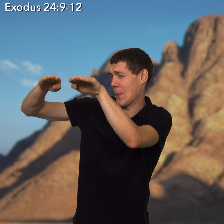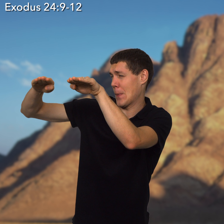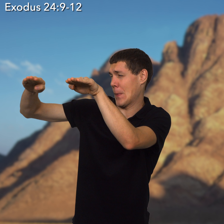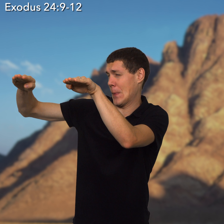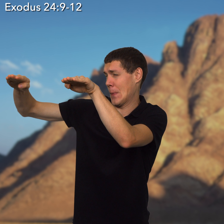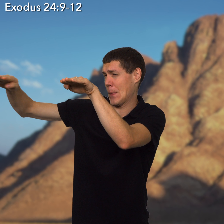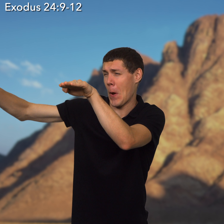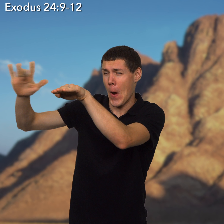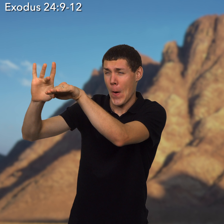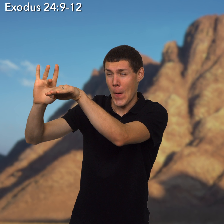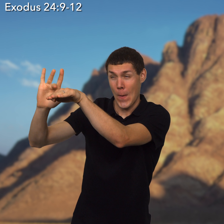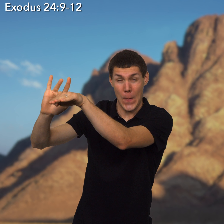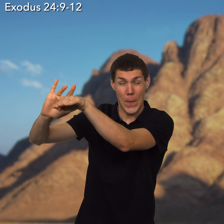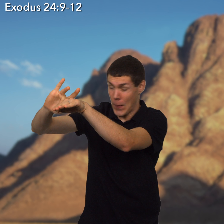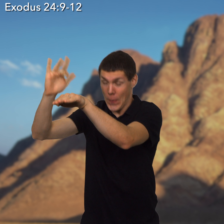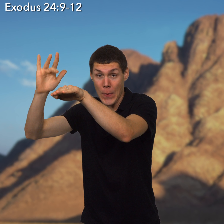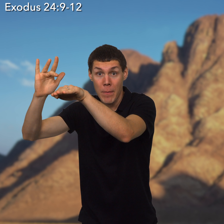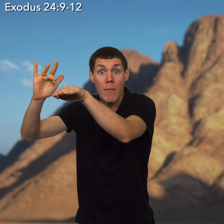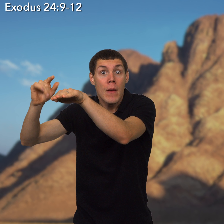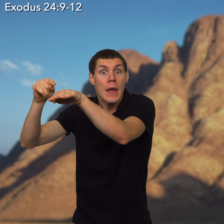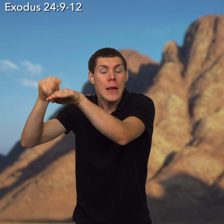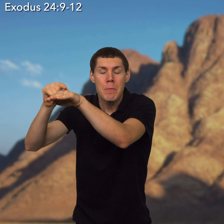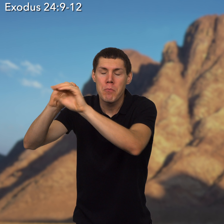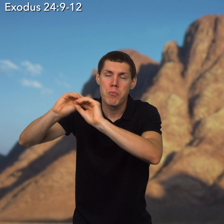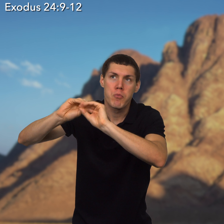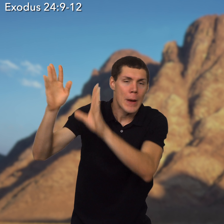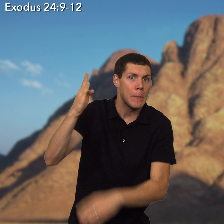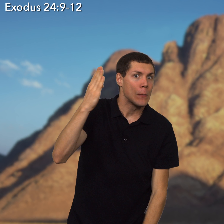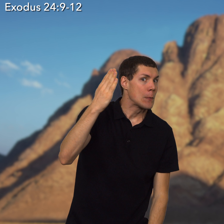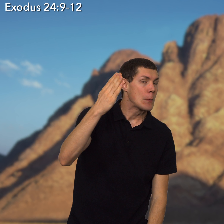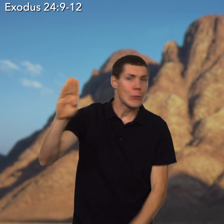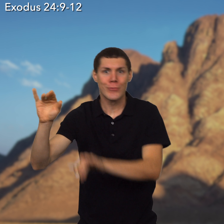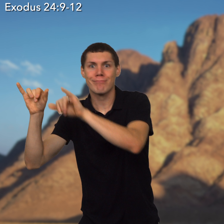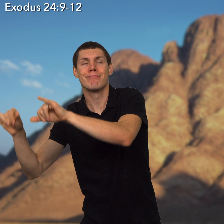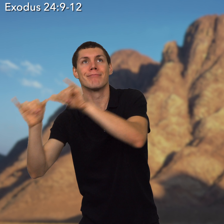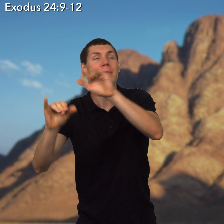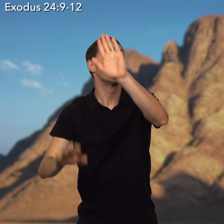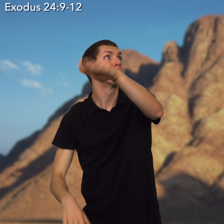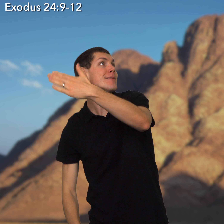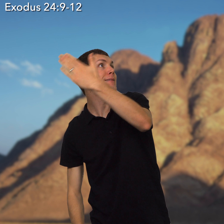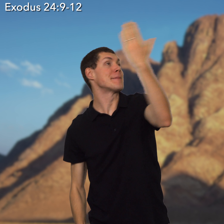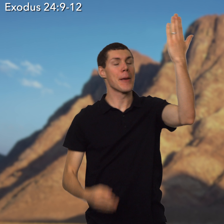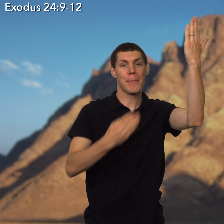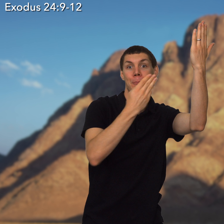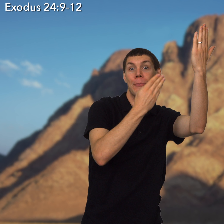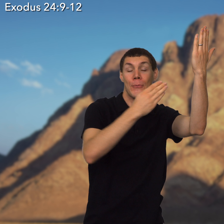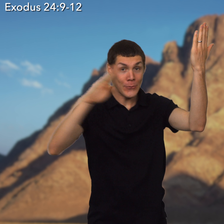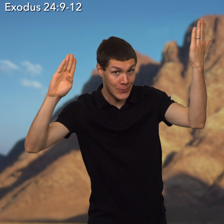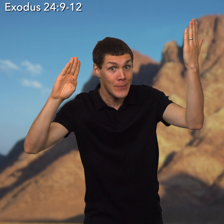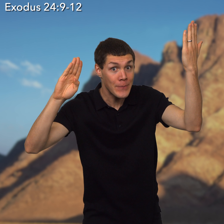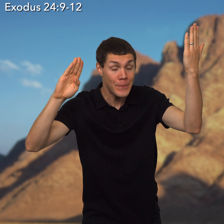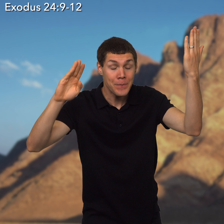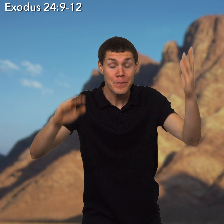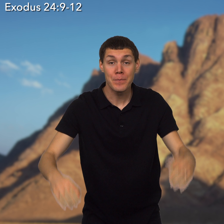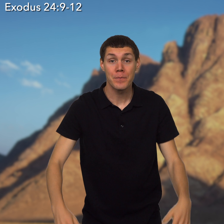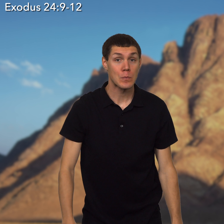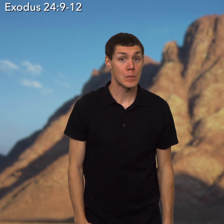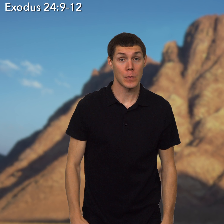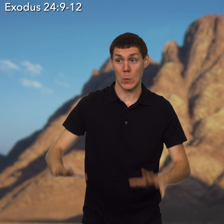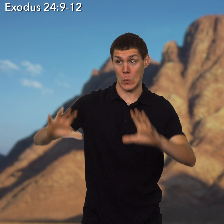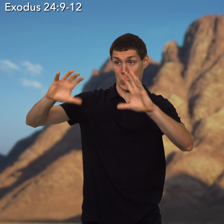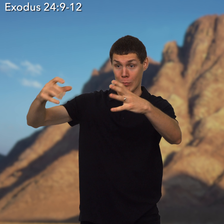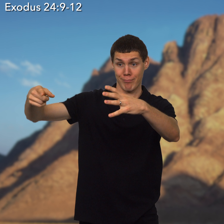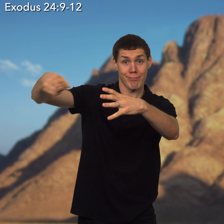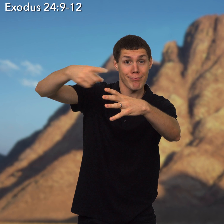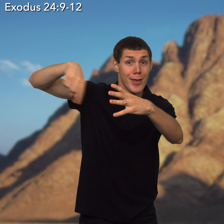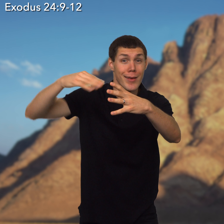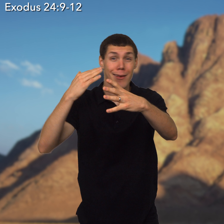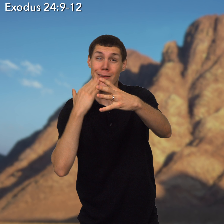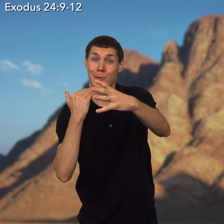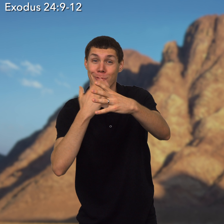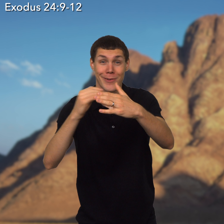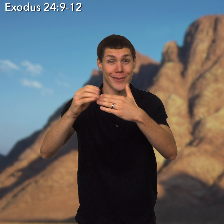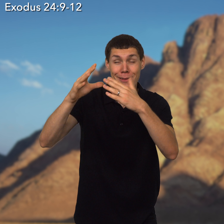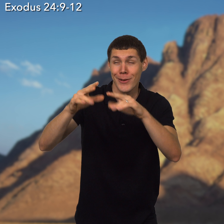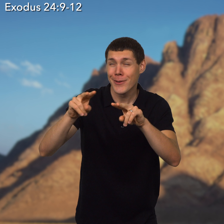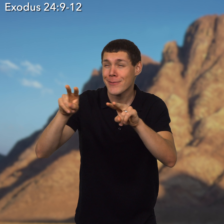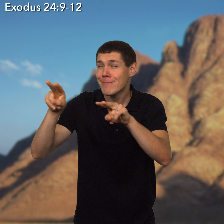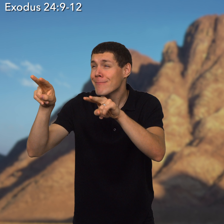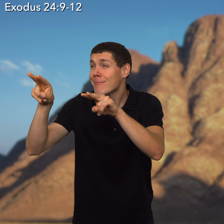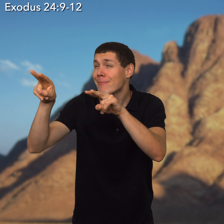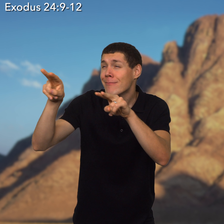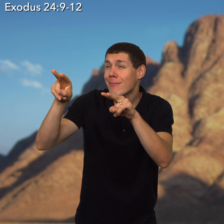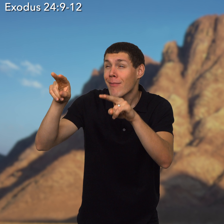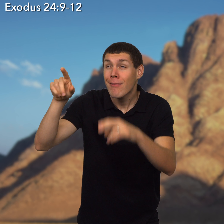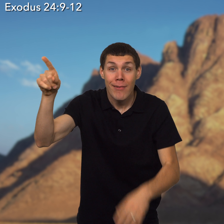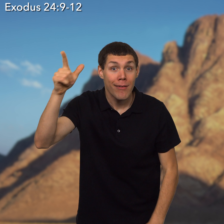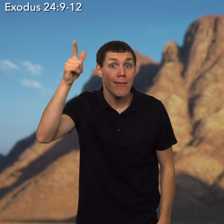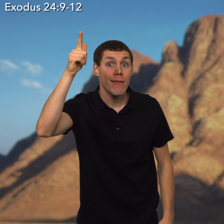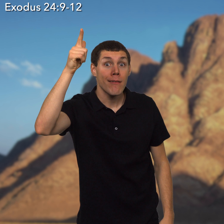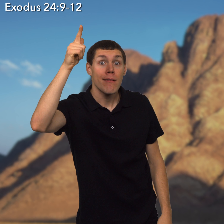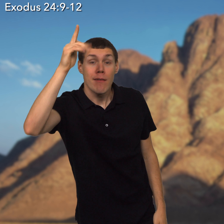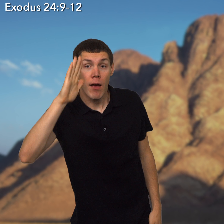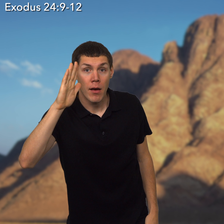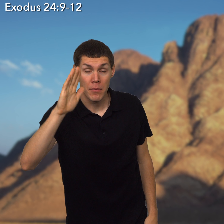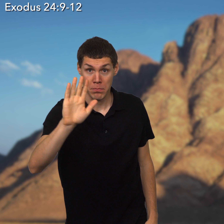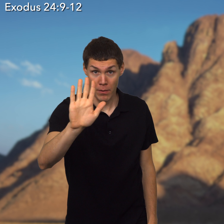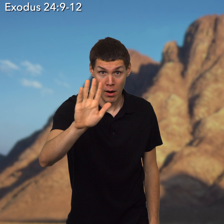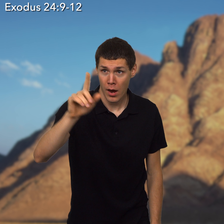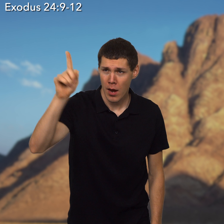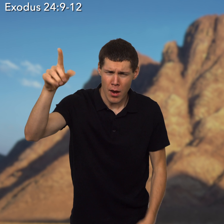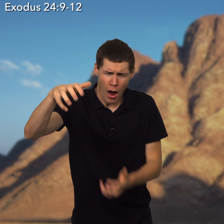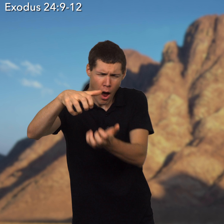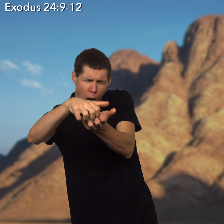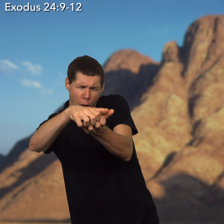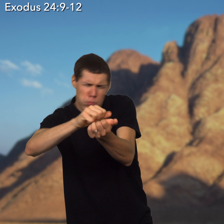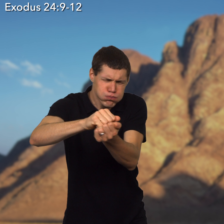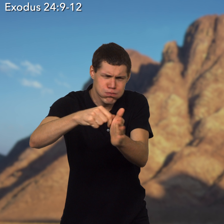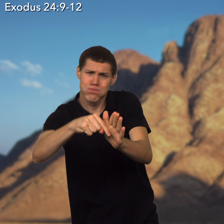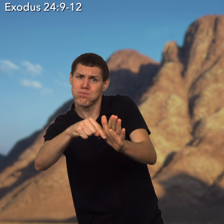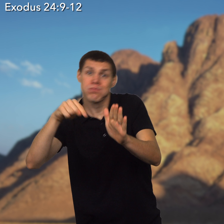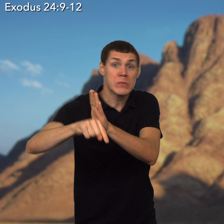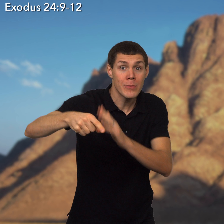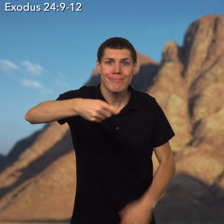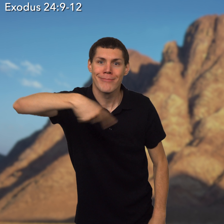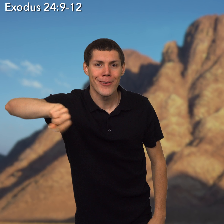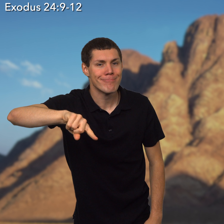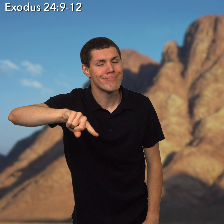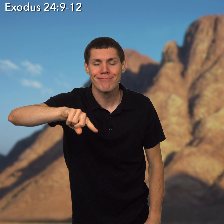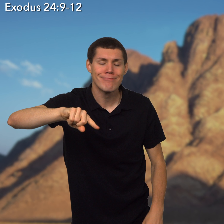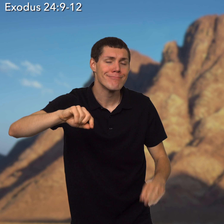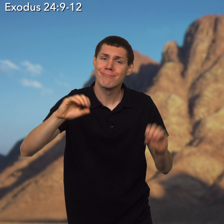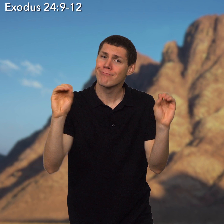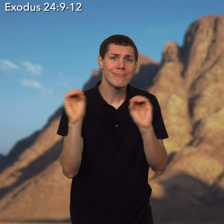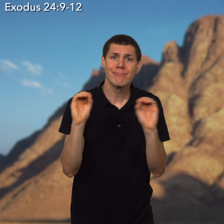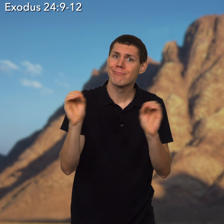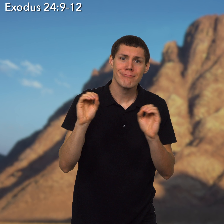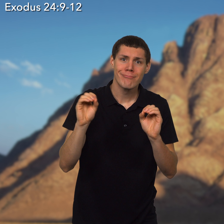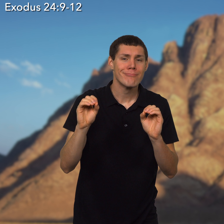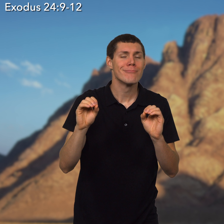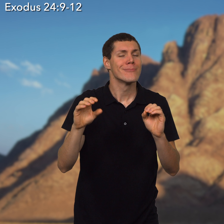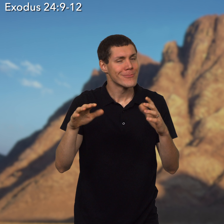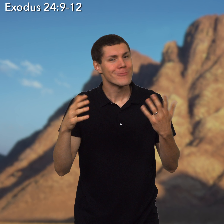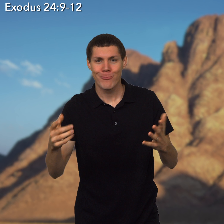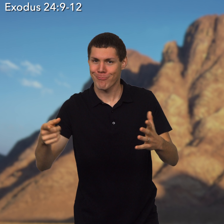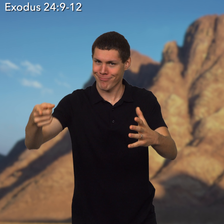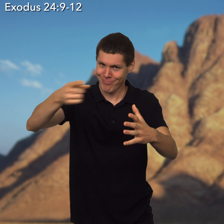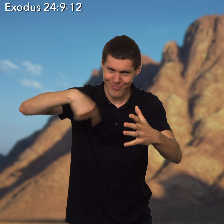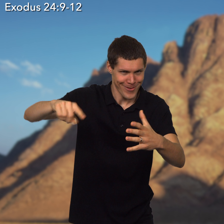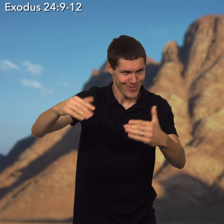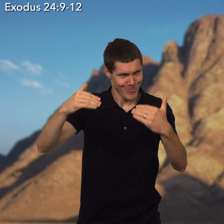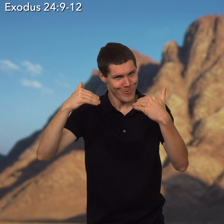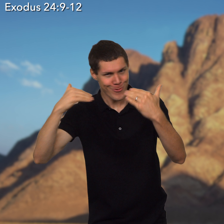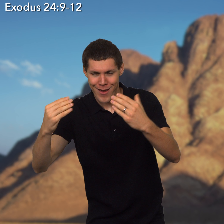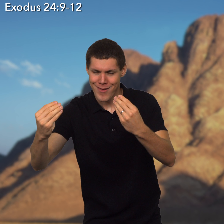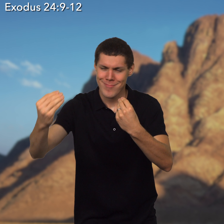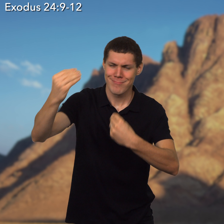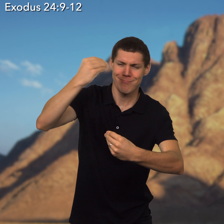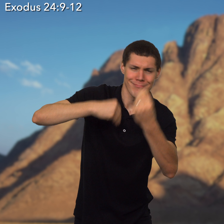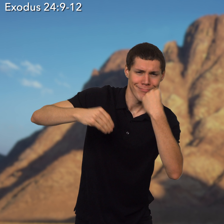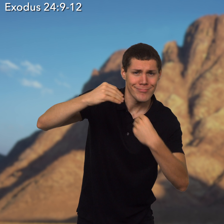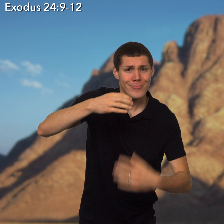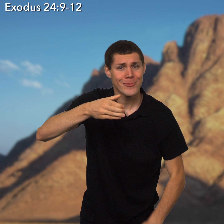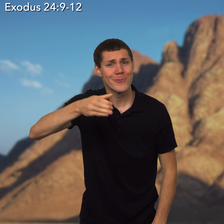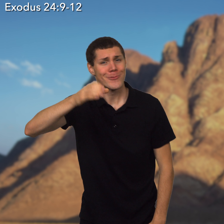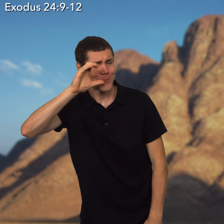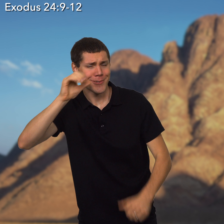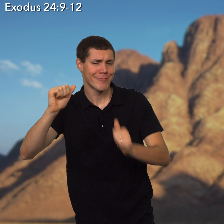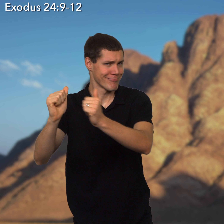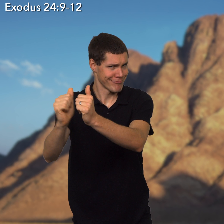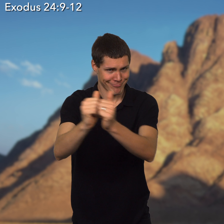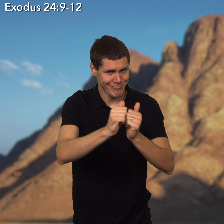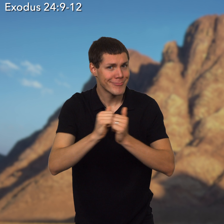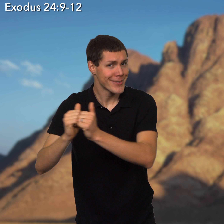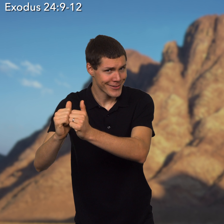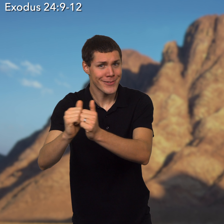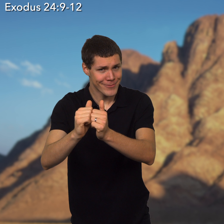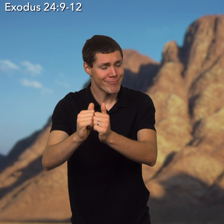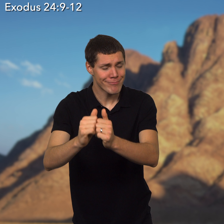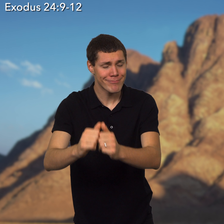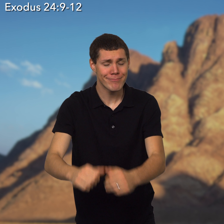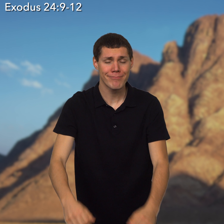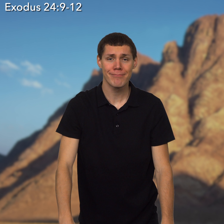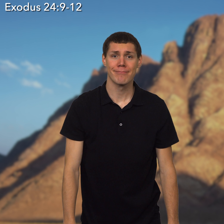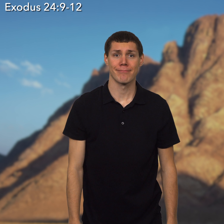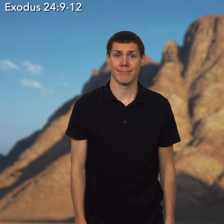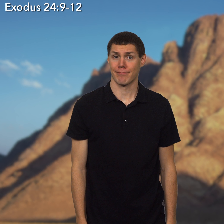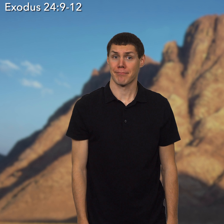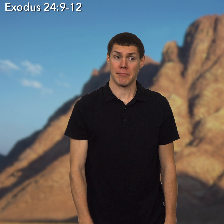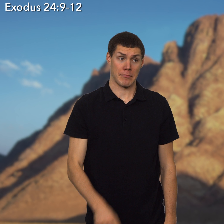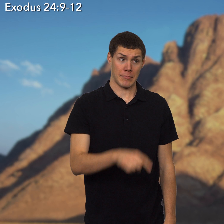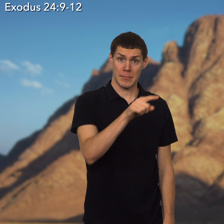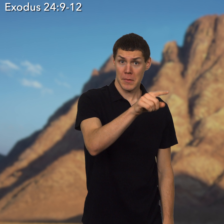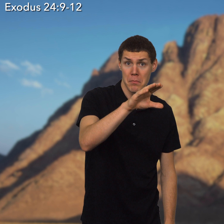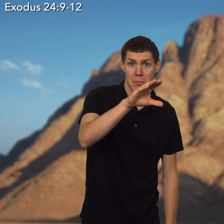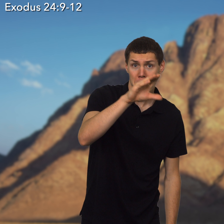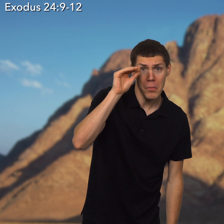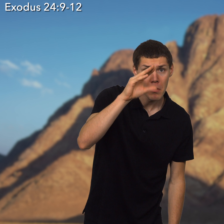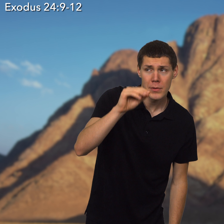But God did not lay His hand on the nobles of Israel; they saw Him, and they ate and drank.